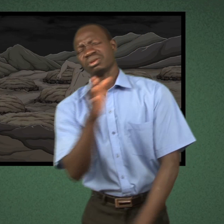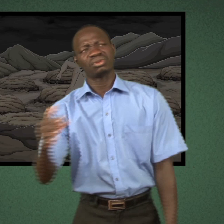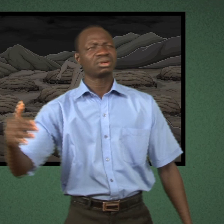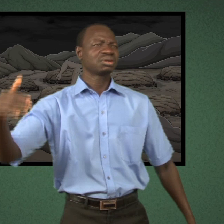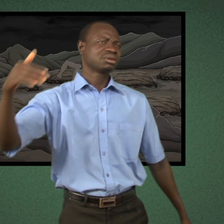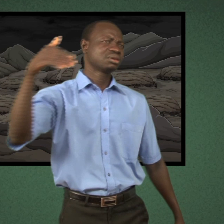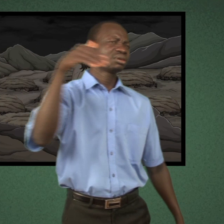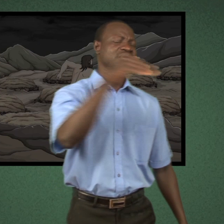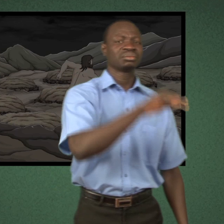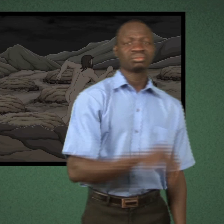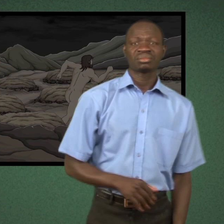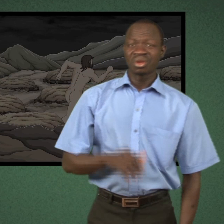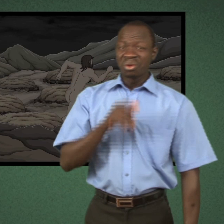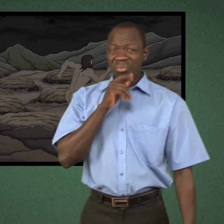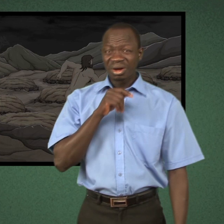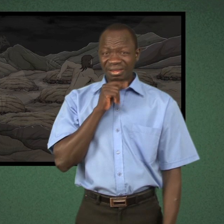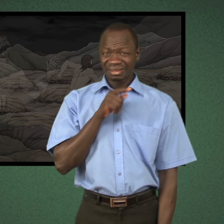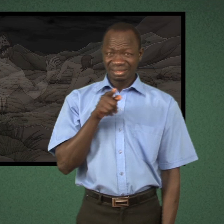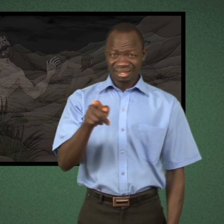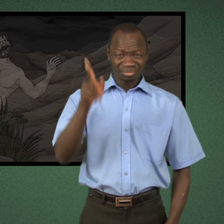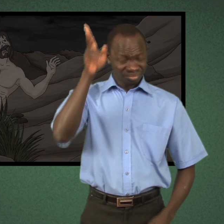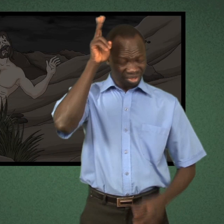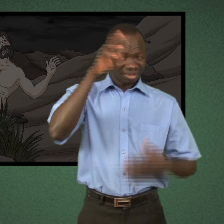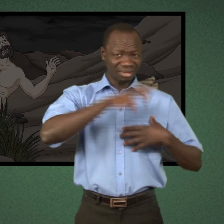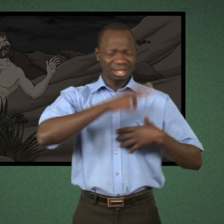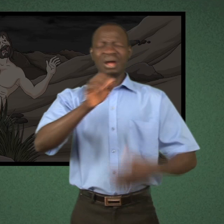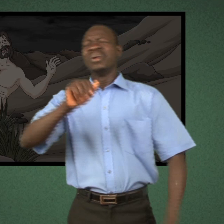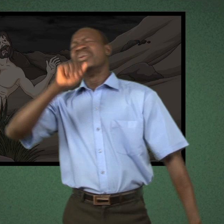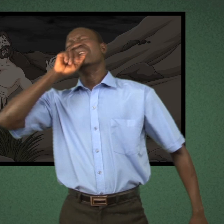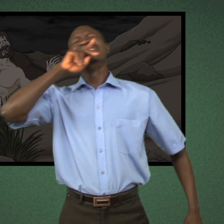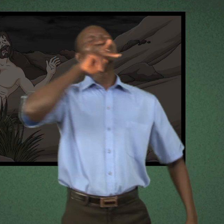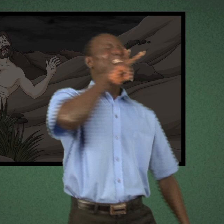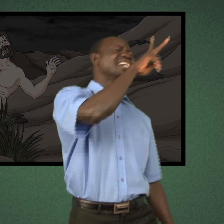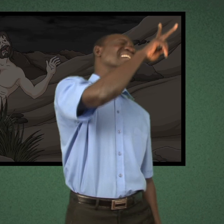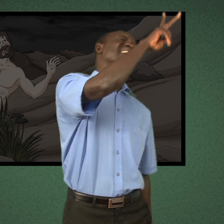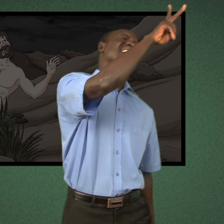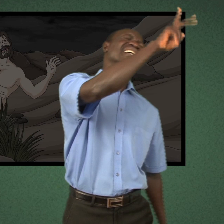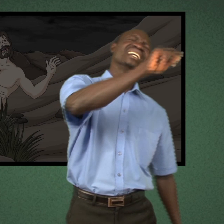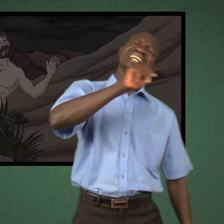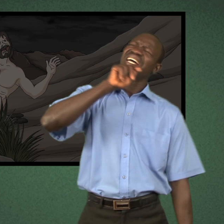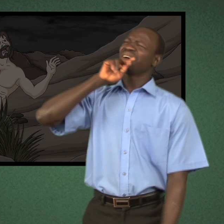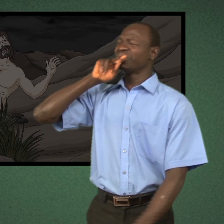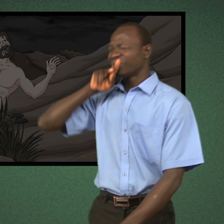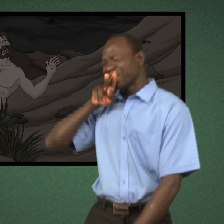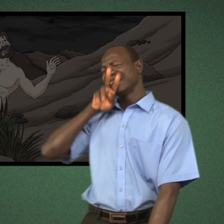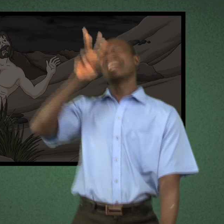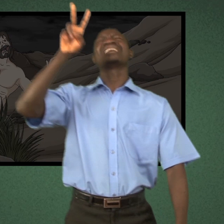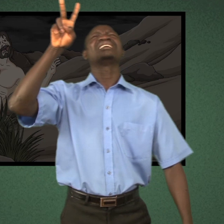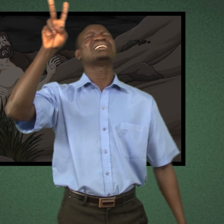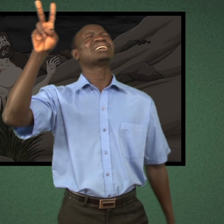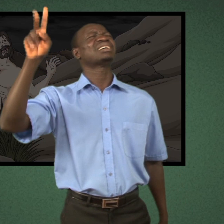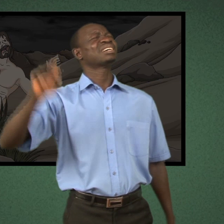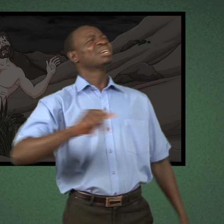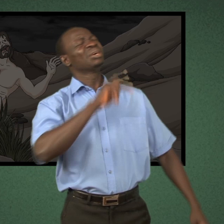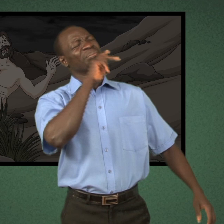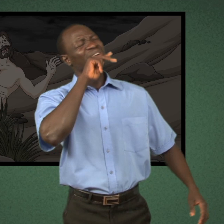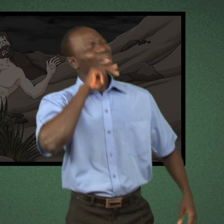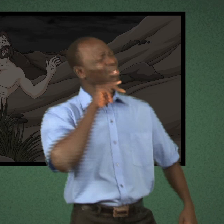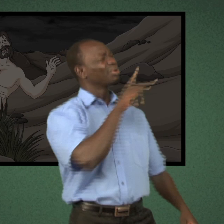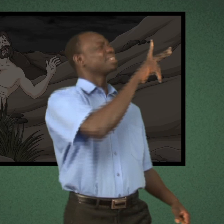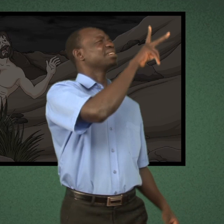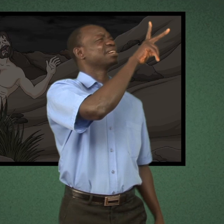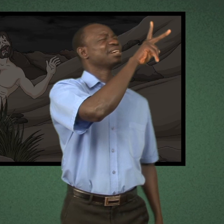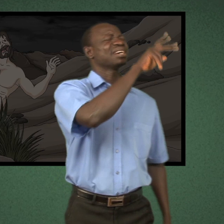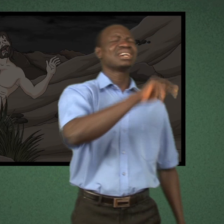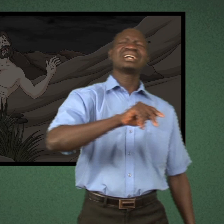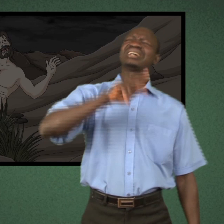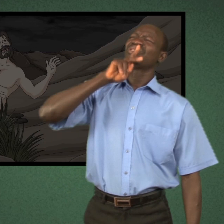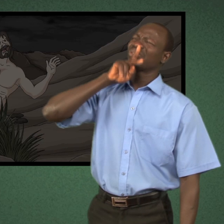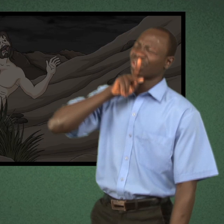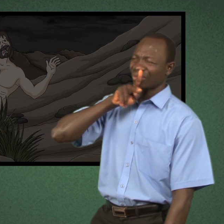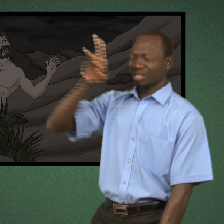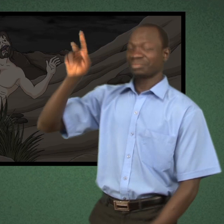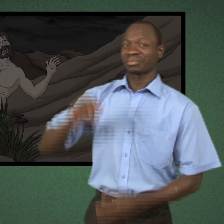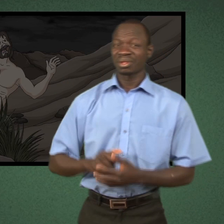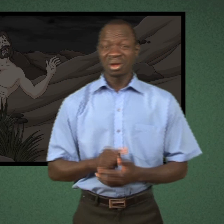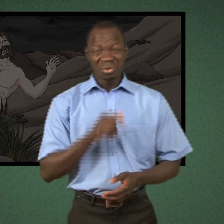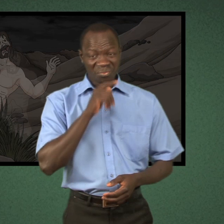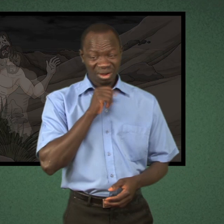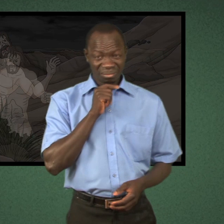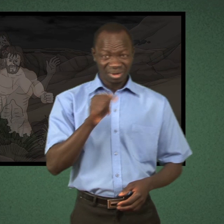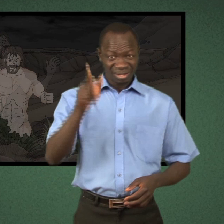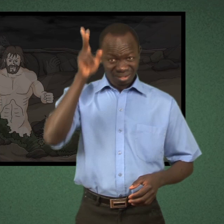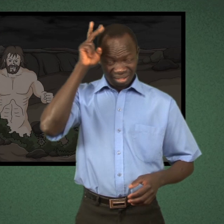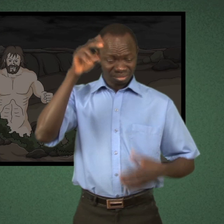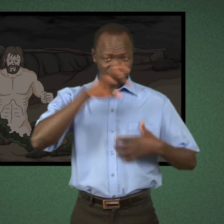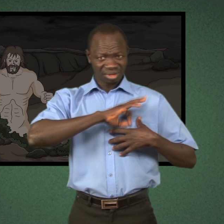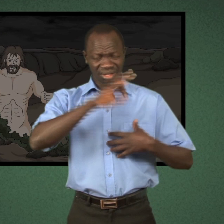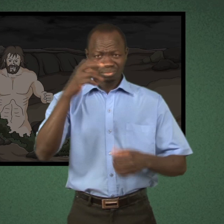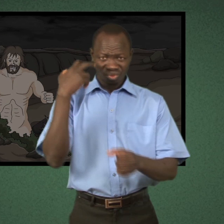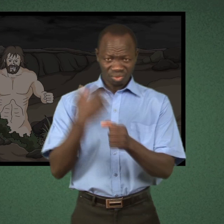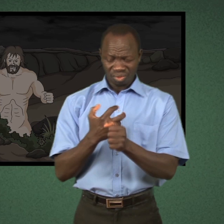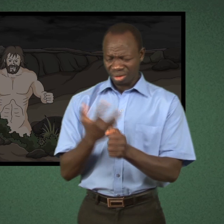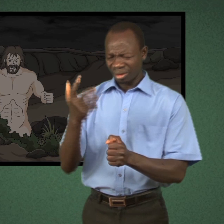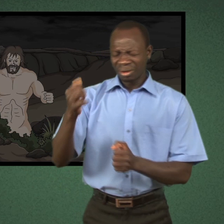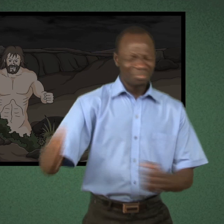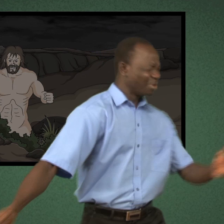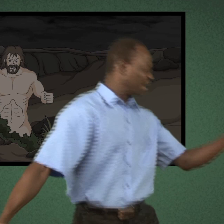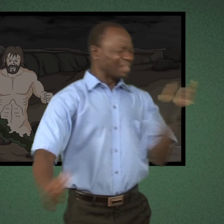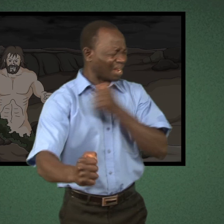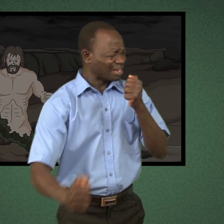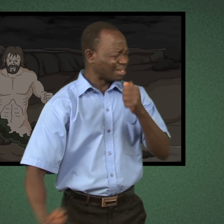Now there was no one with the strength to subdue him.